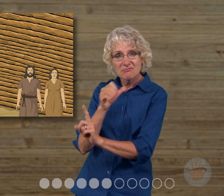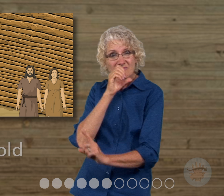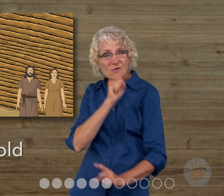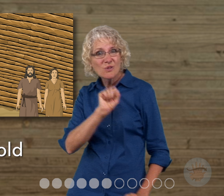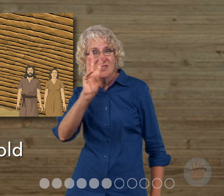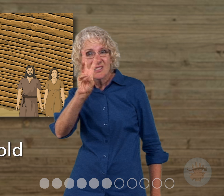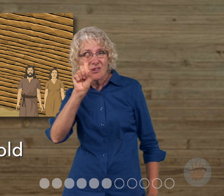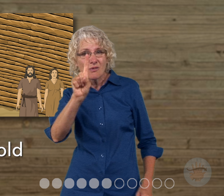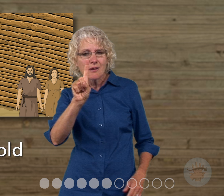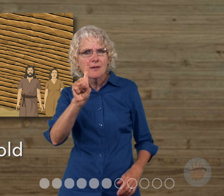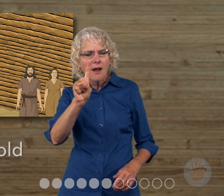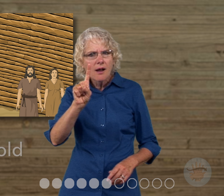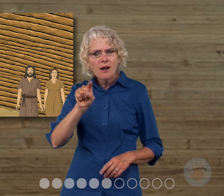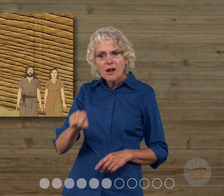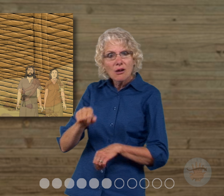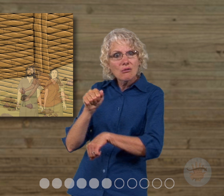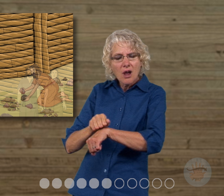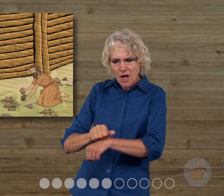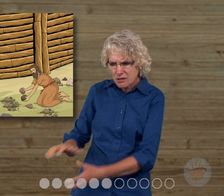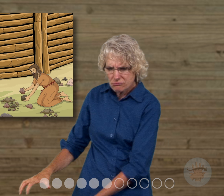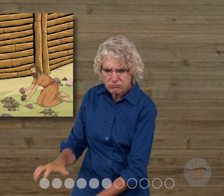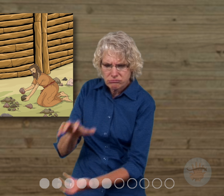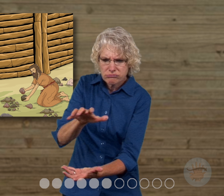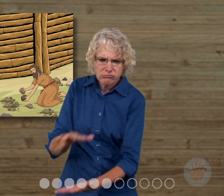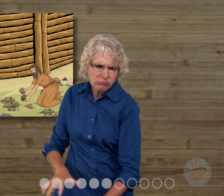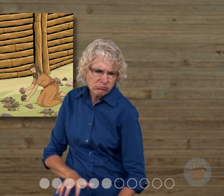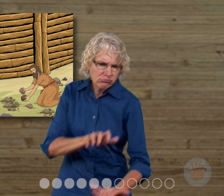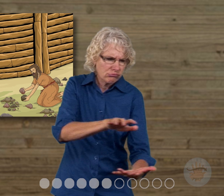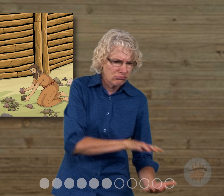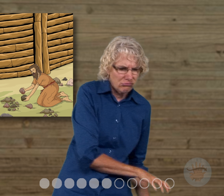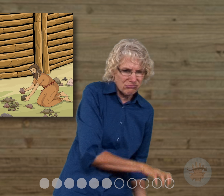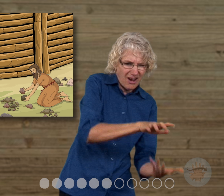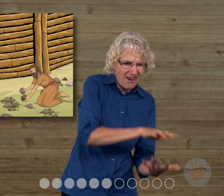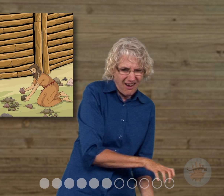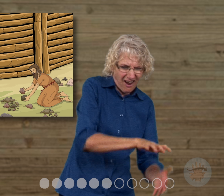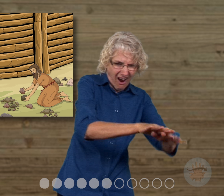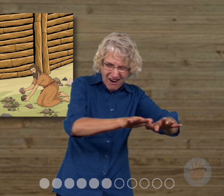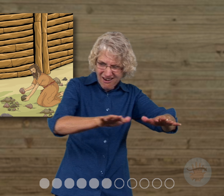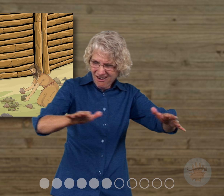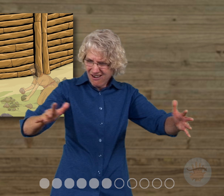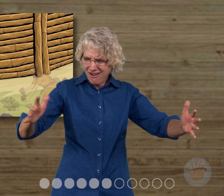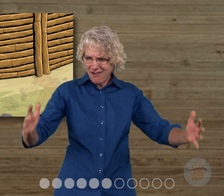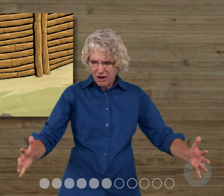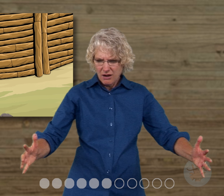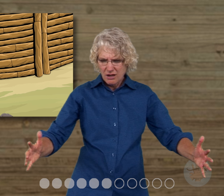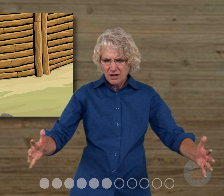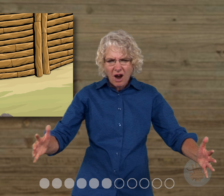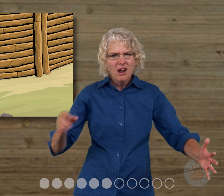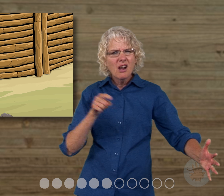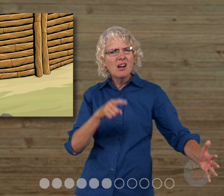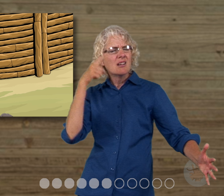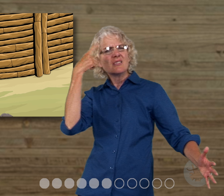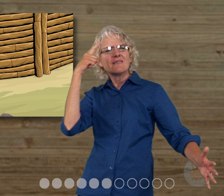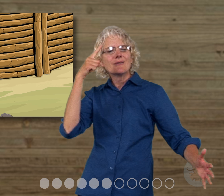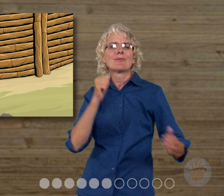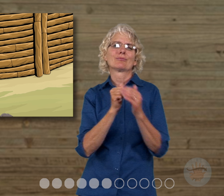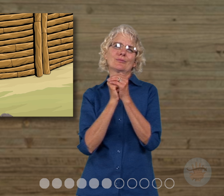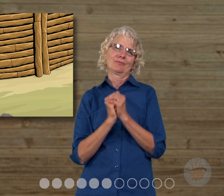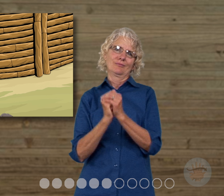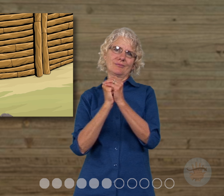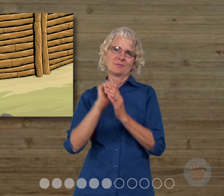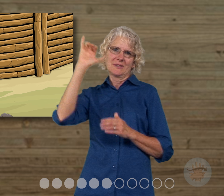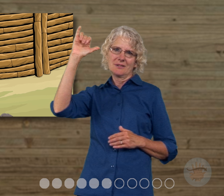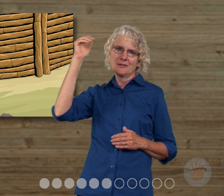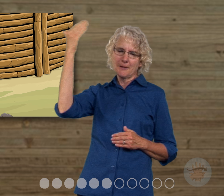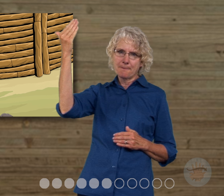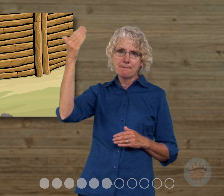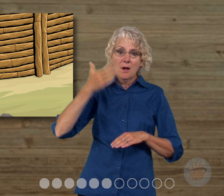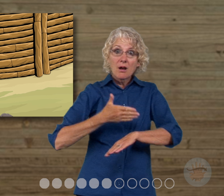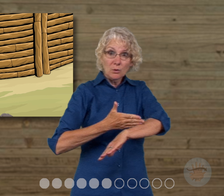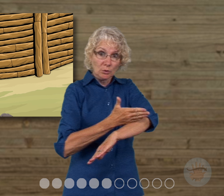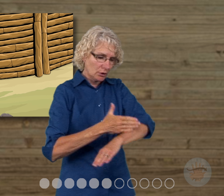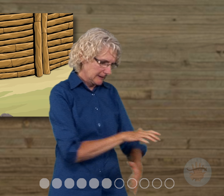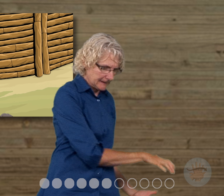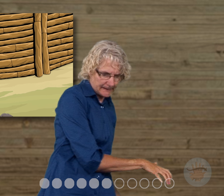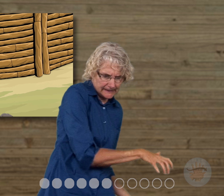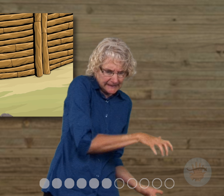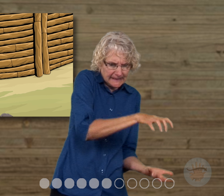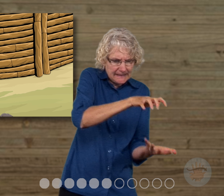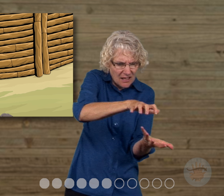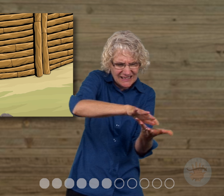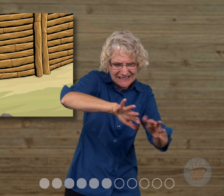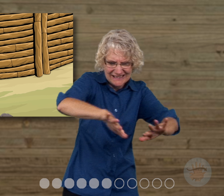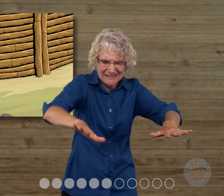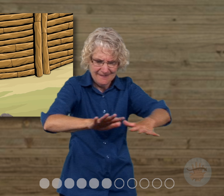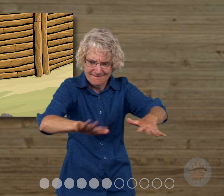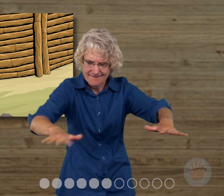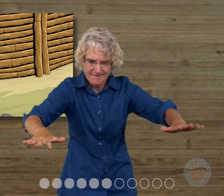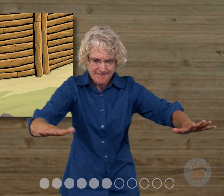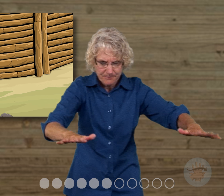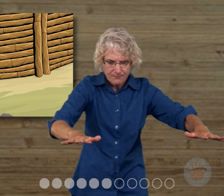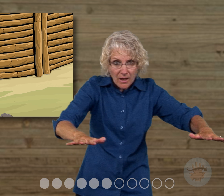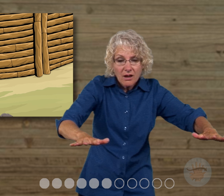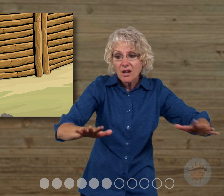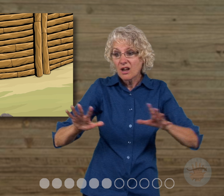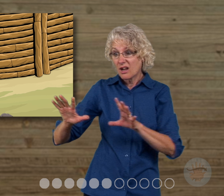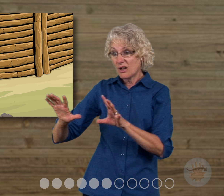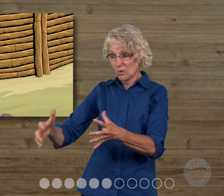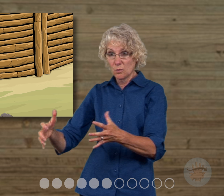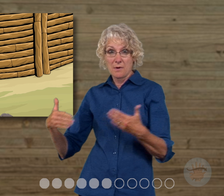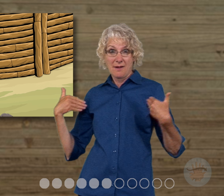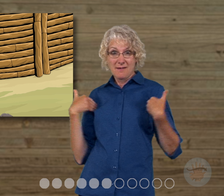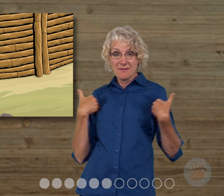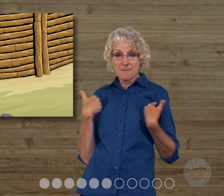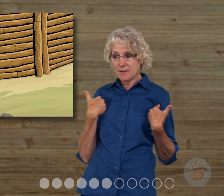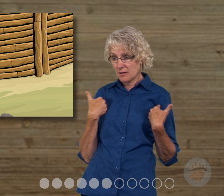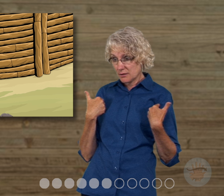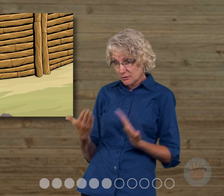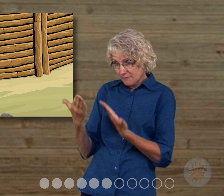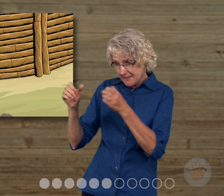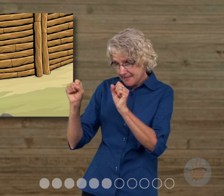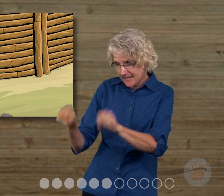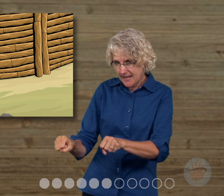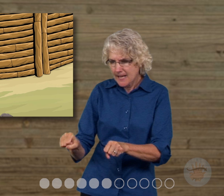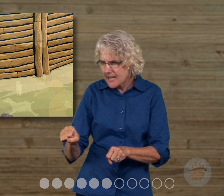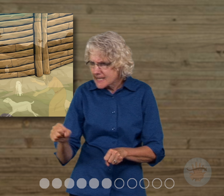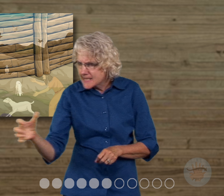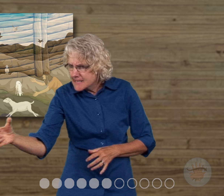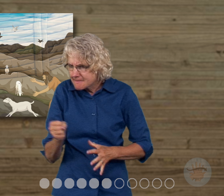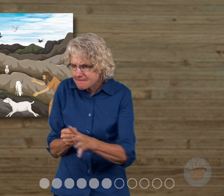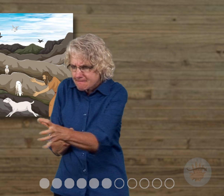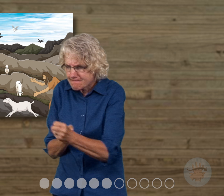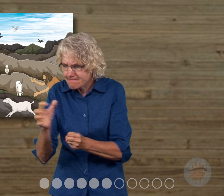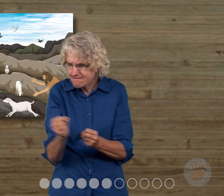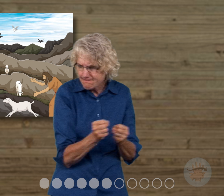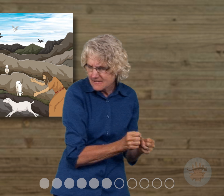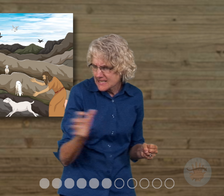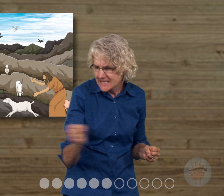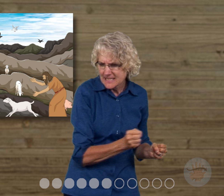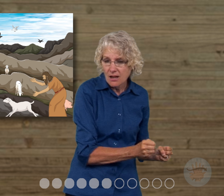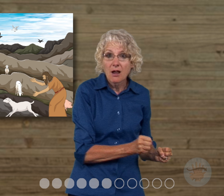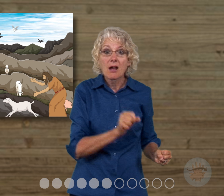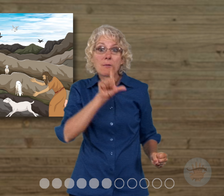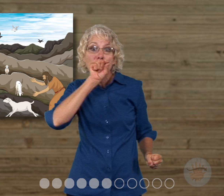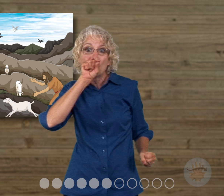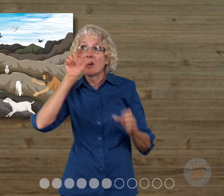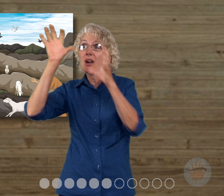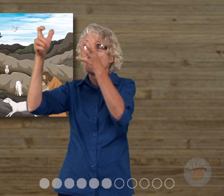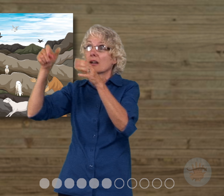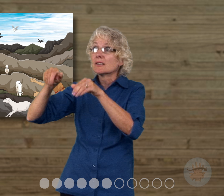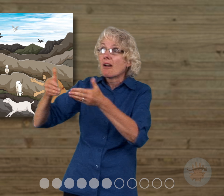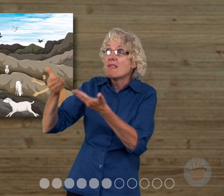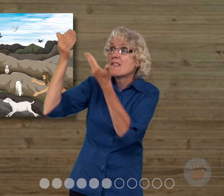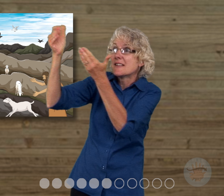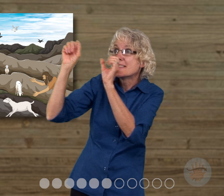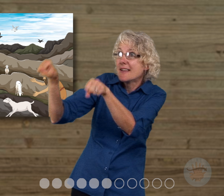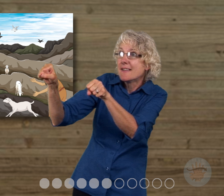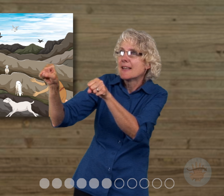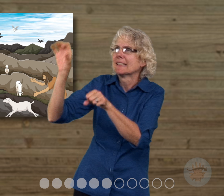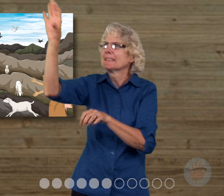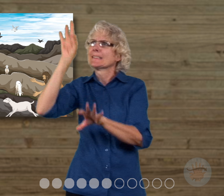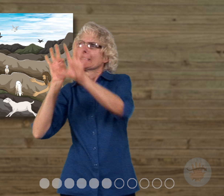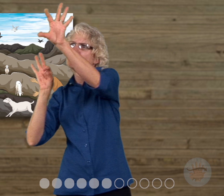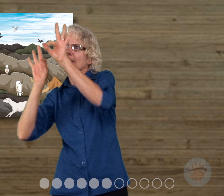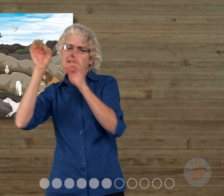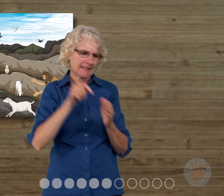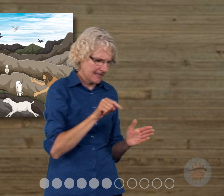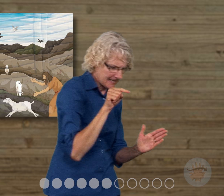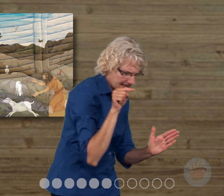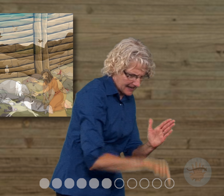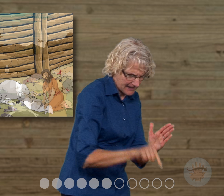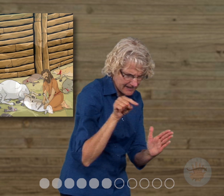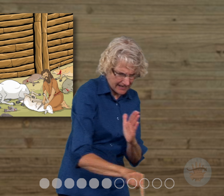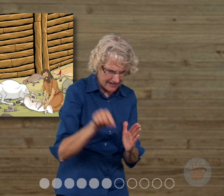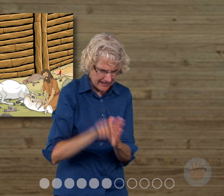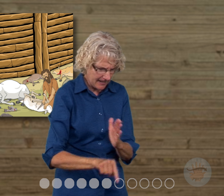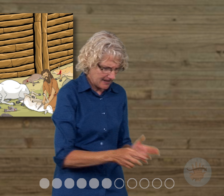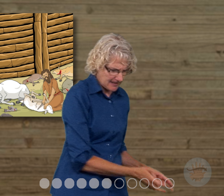Then Noah built an altar to the LORD.